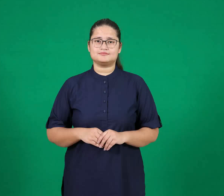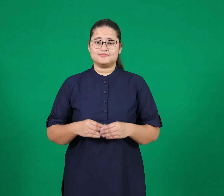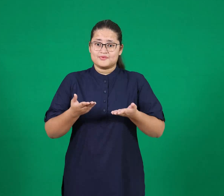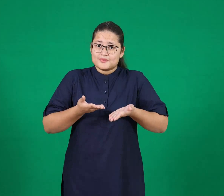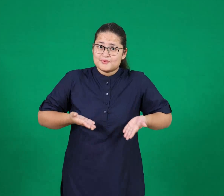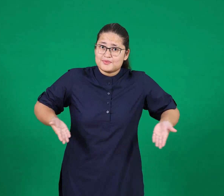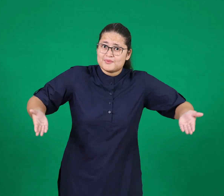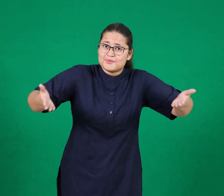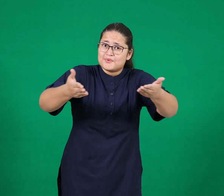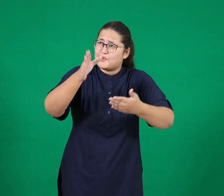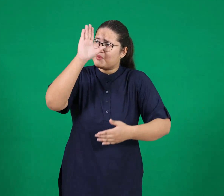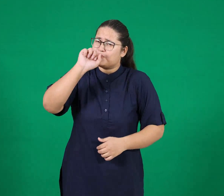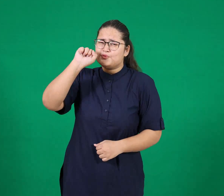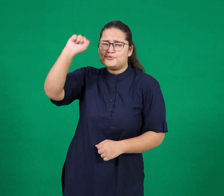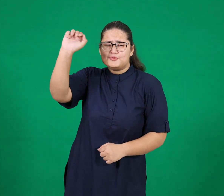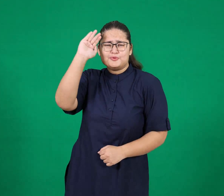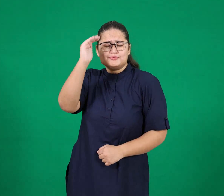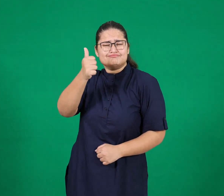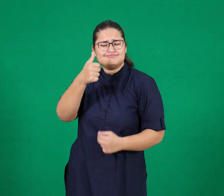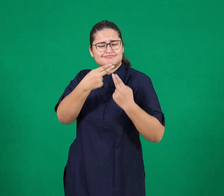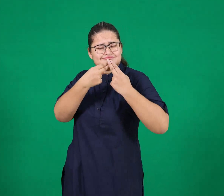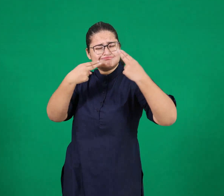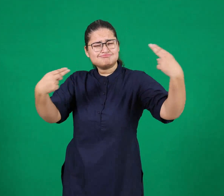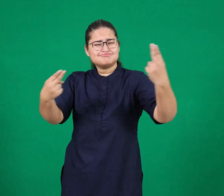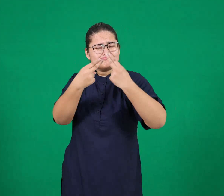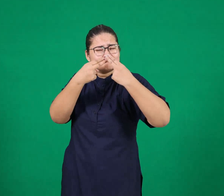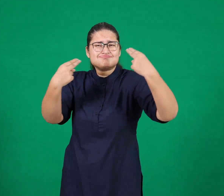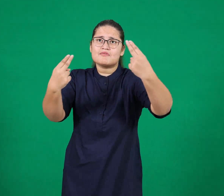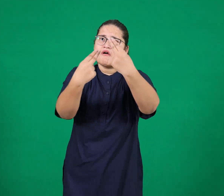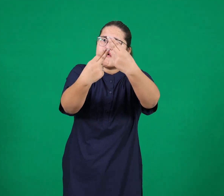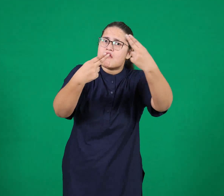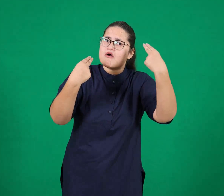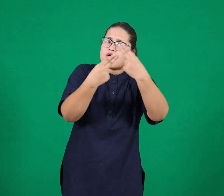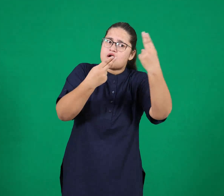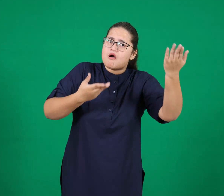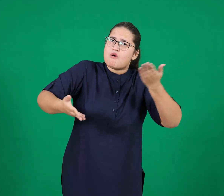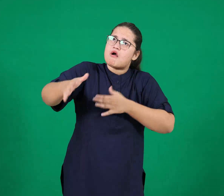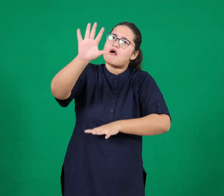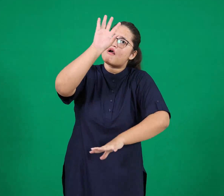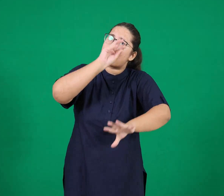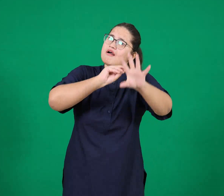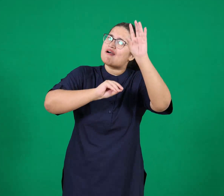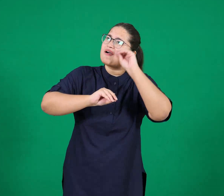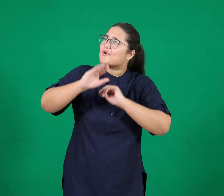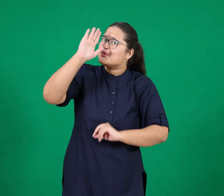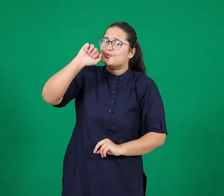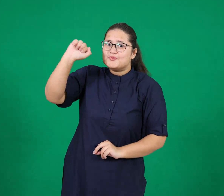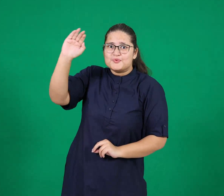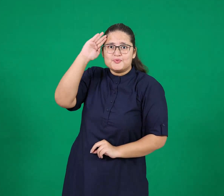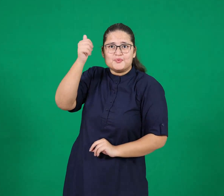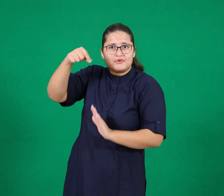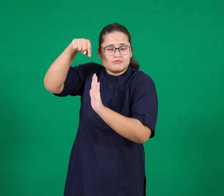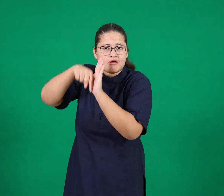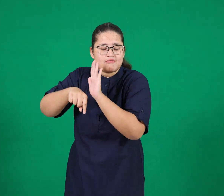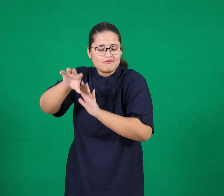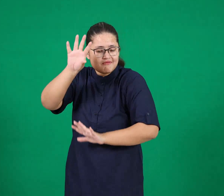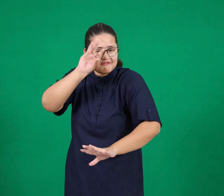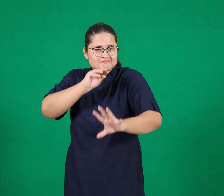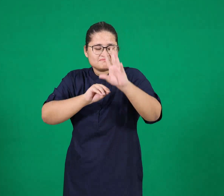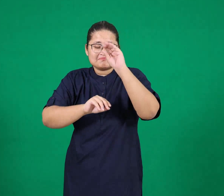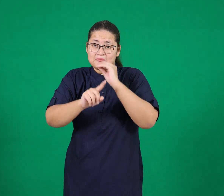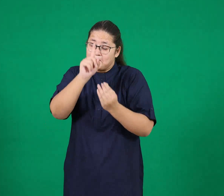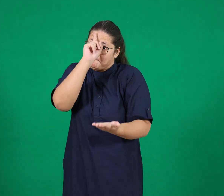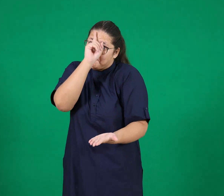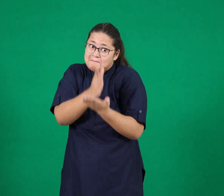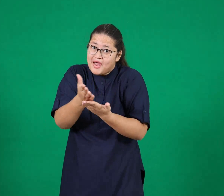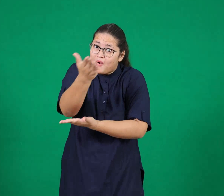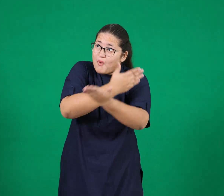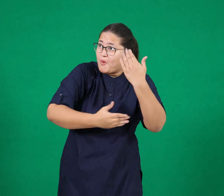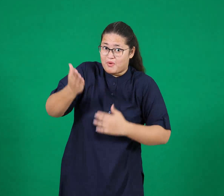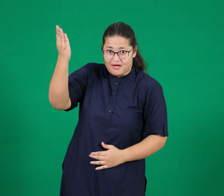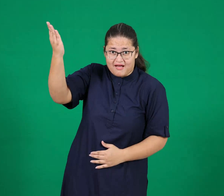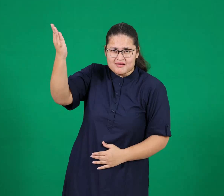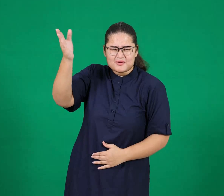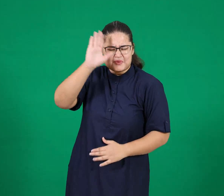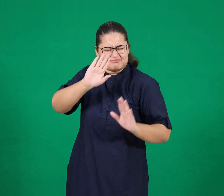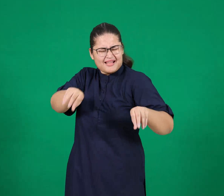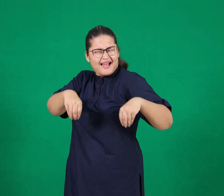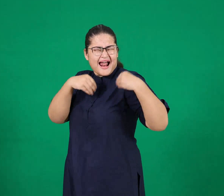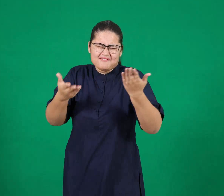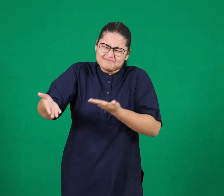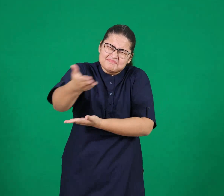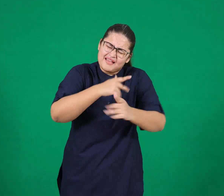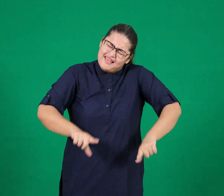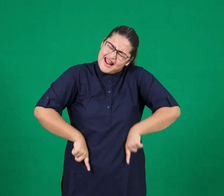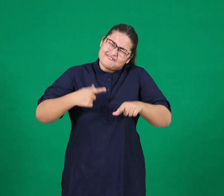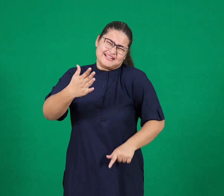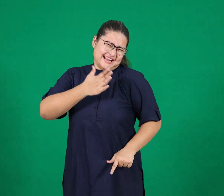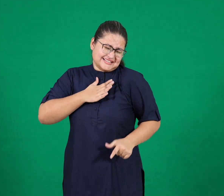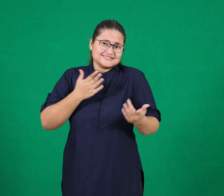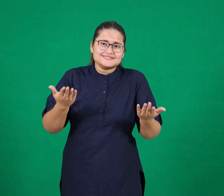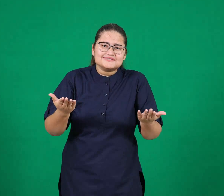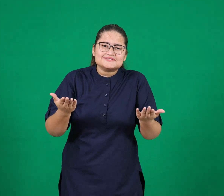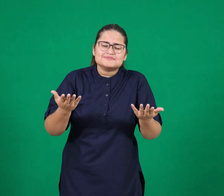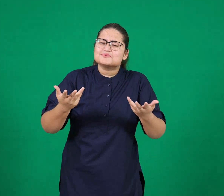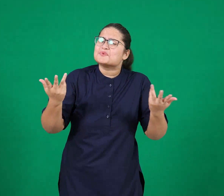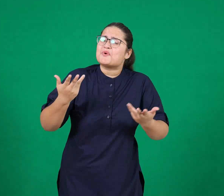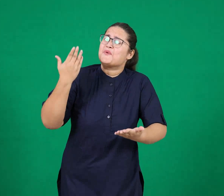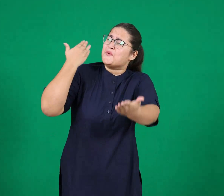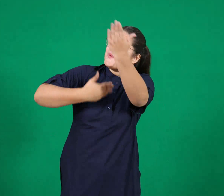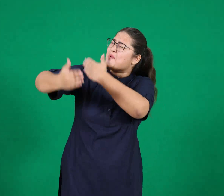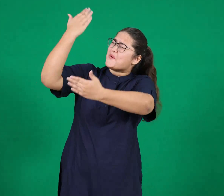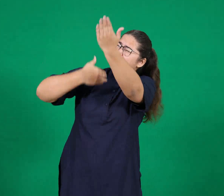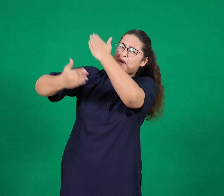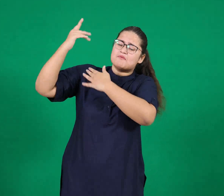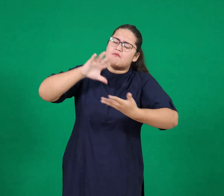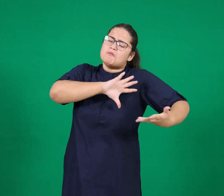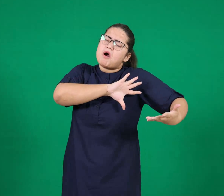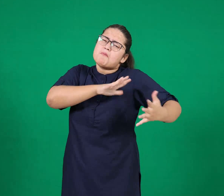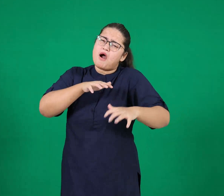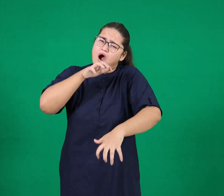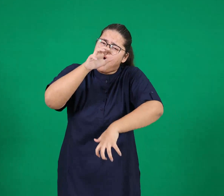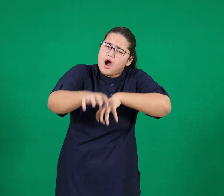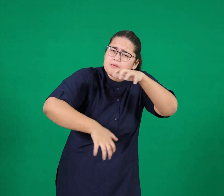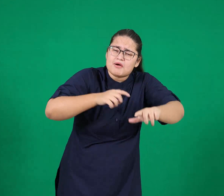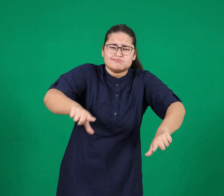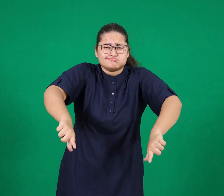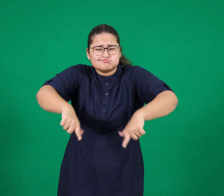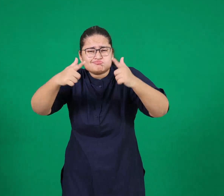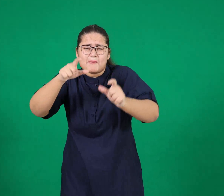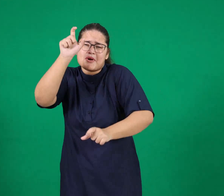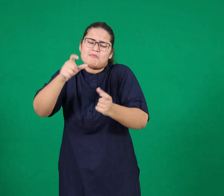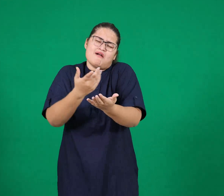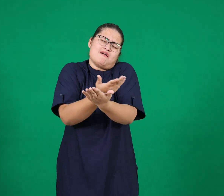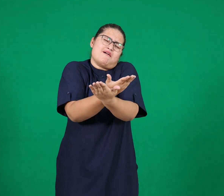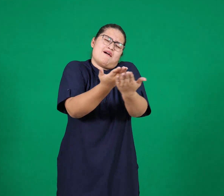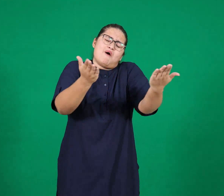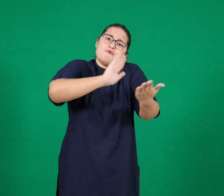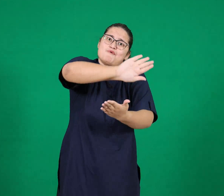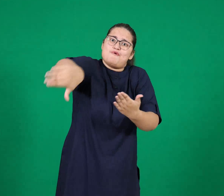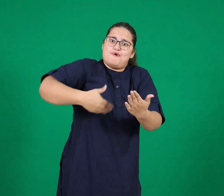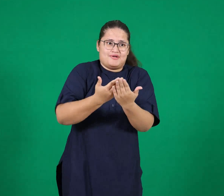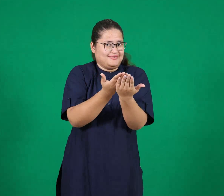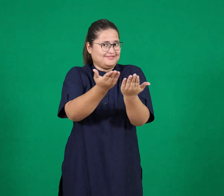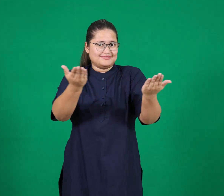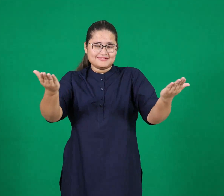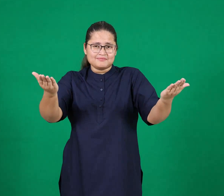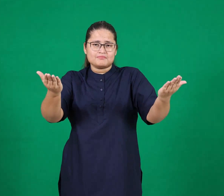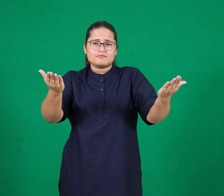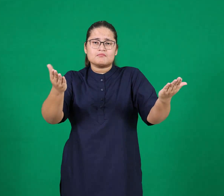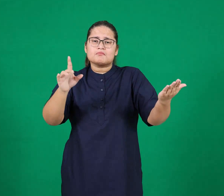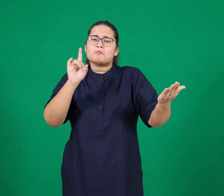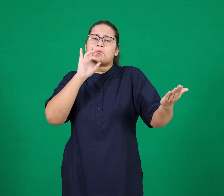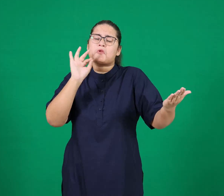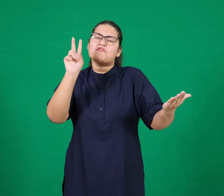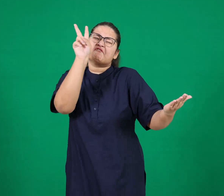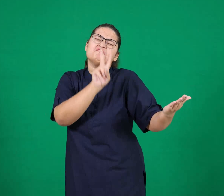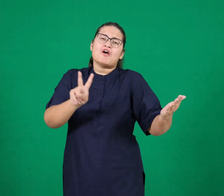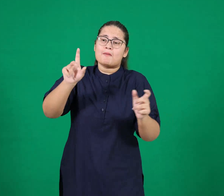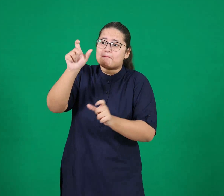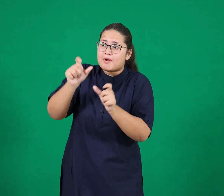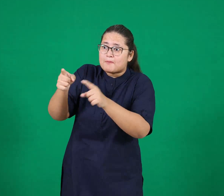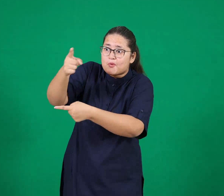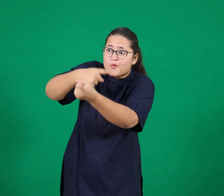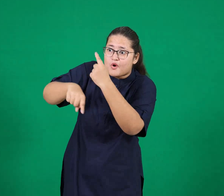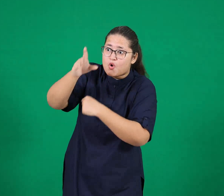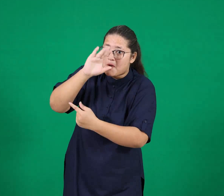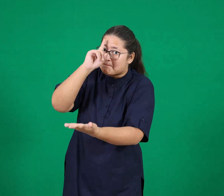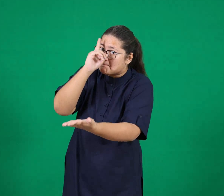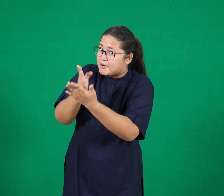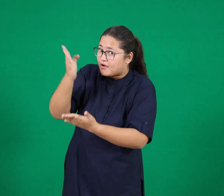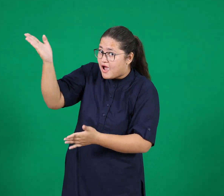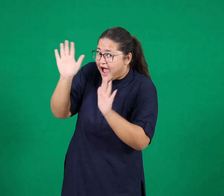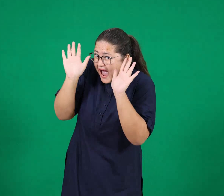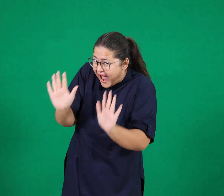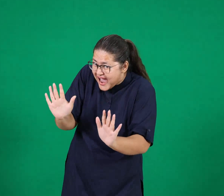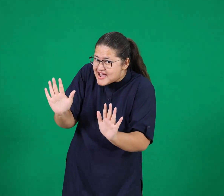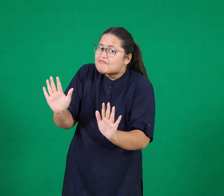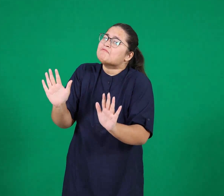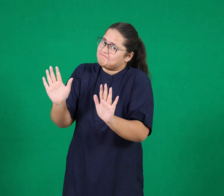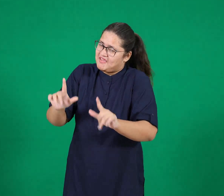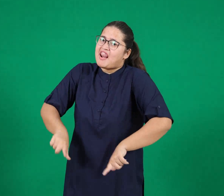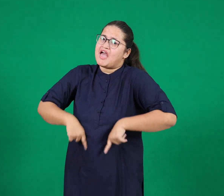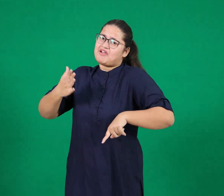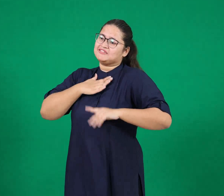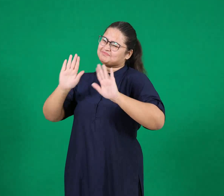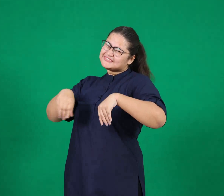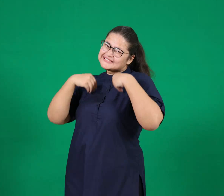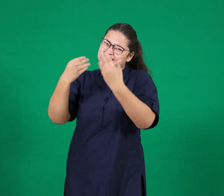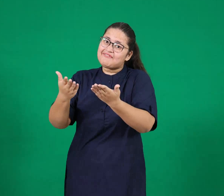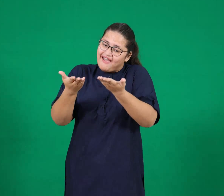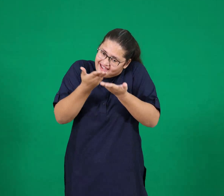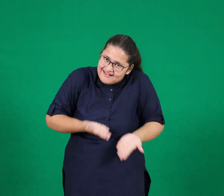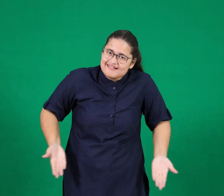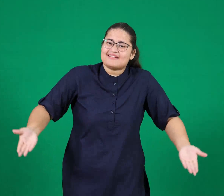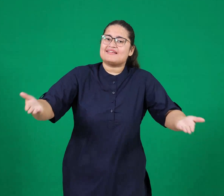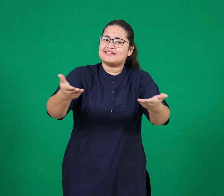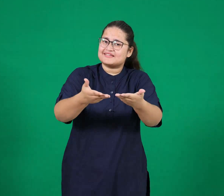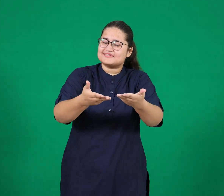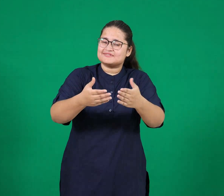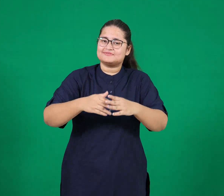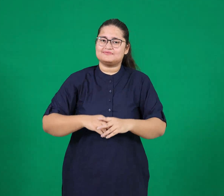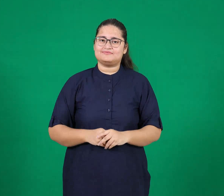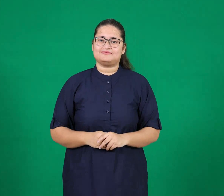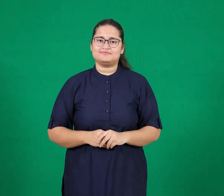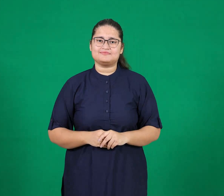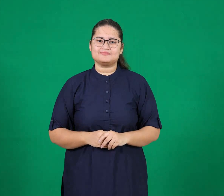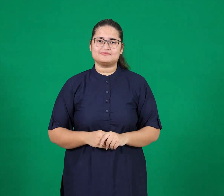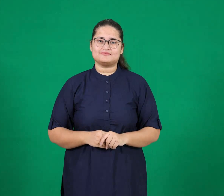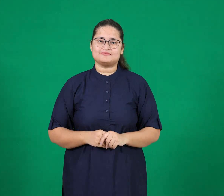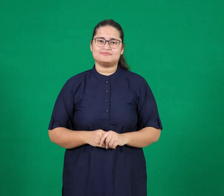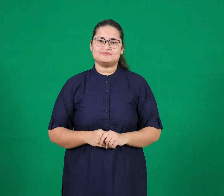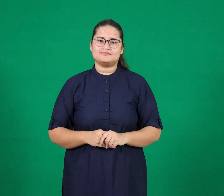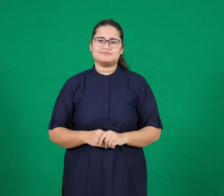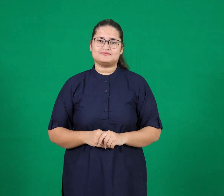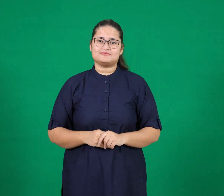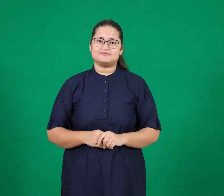He chose to give us birth through the word of truth, that we would be a kind of firstfruits of His creation.